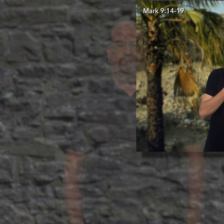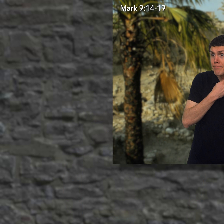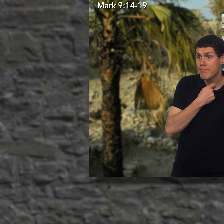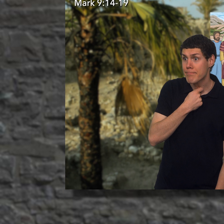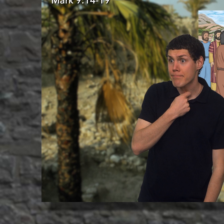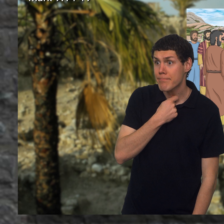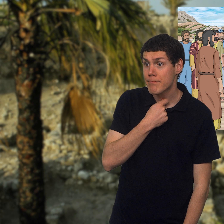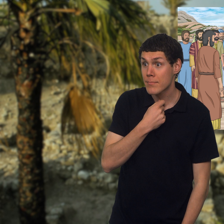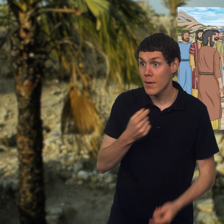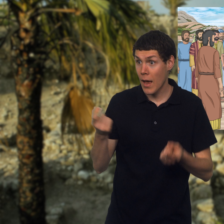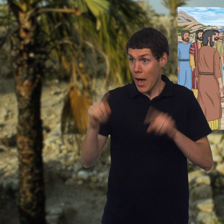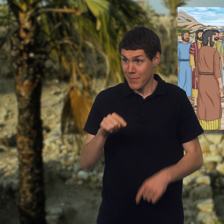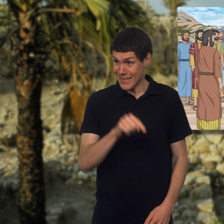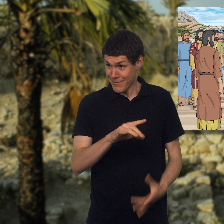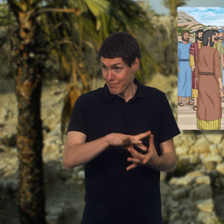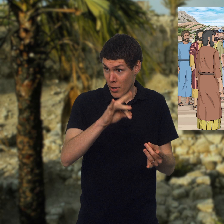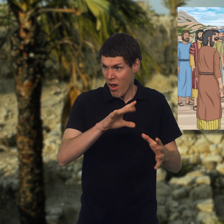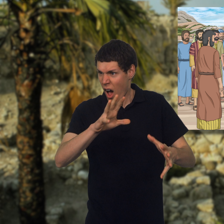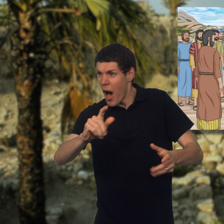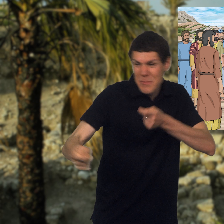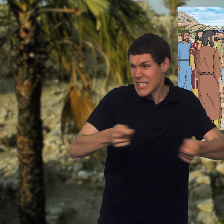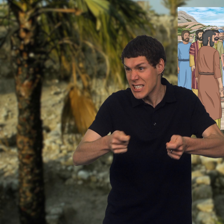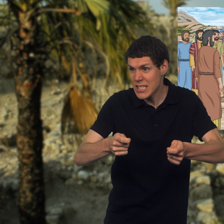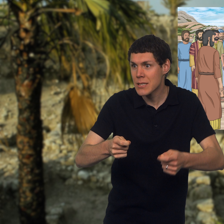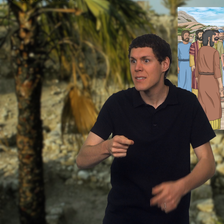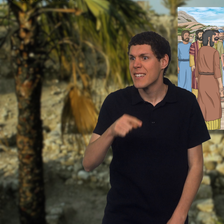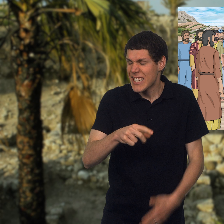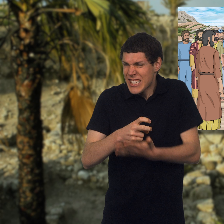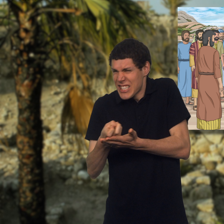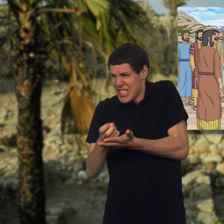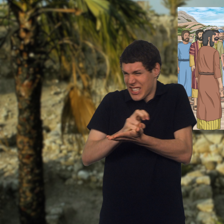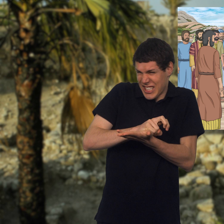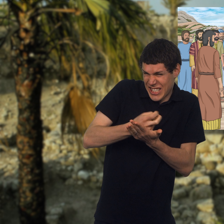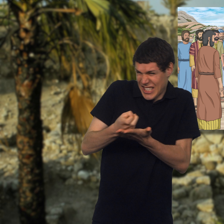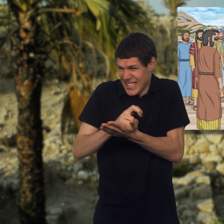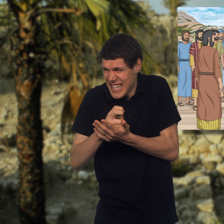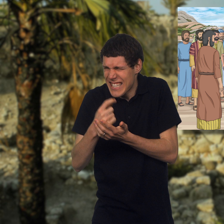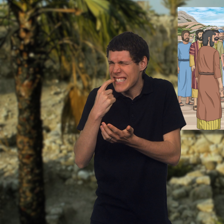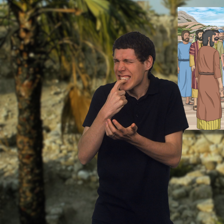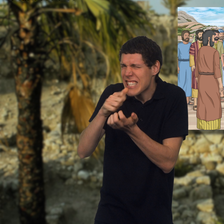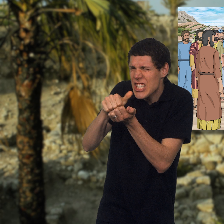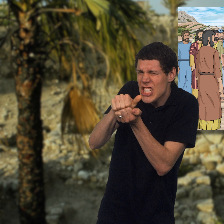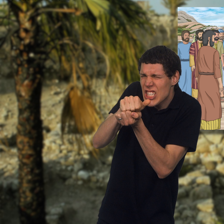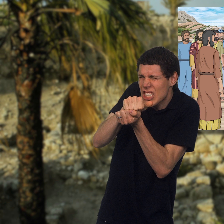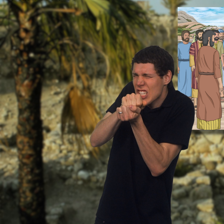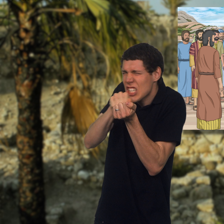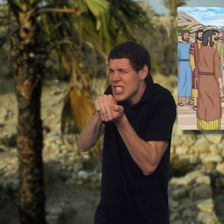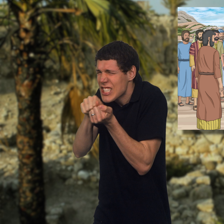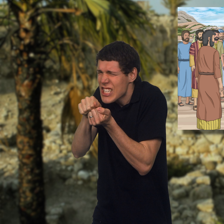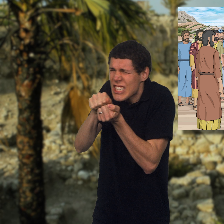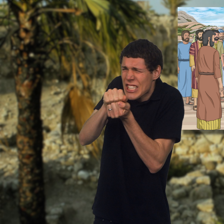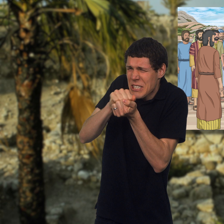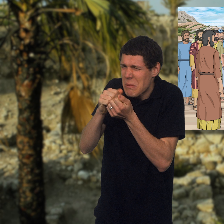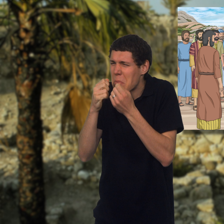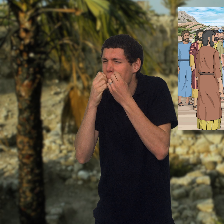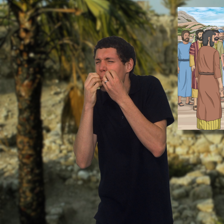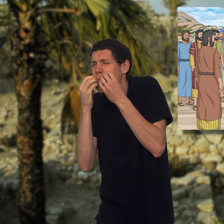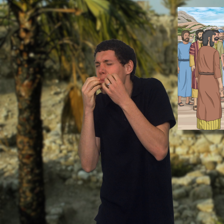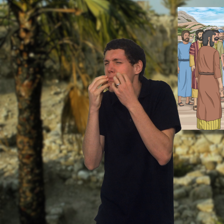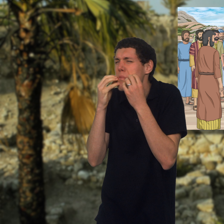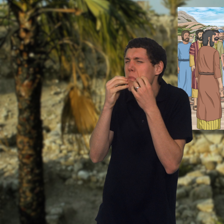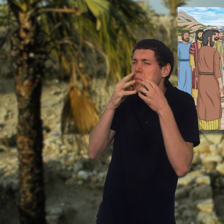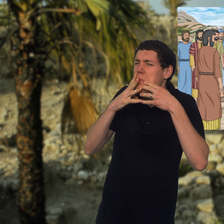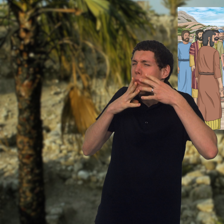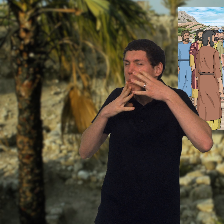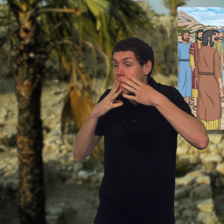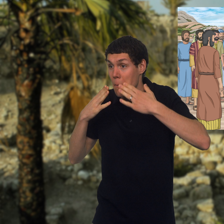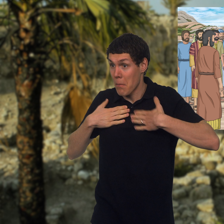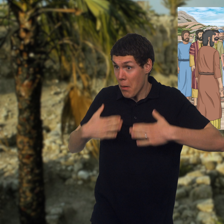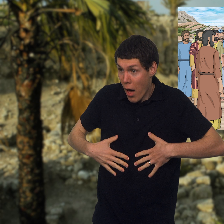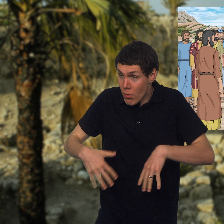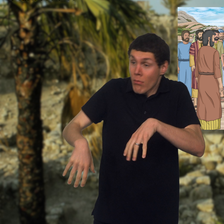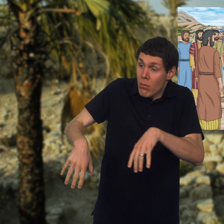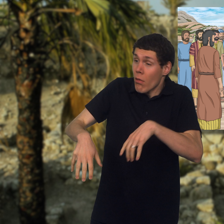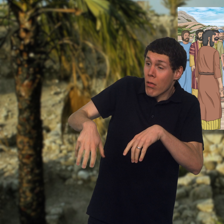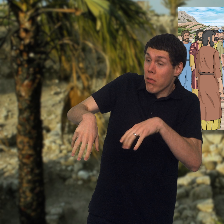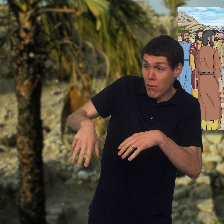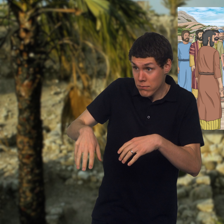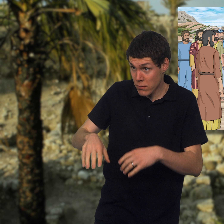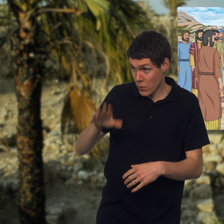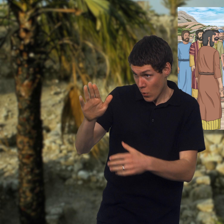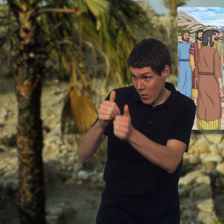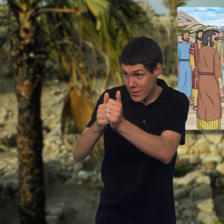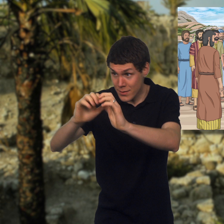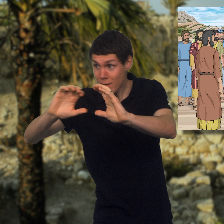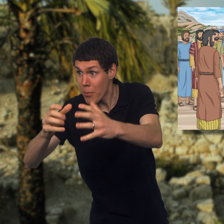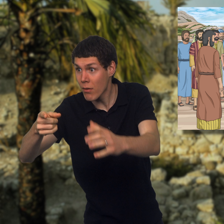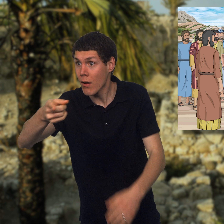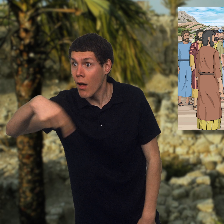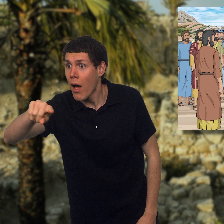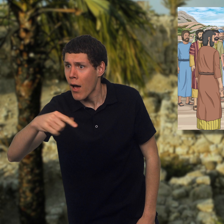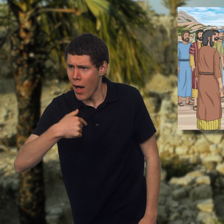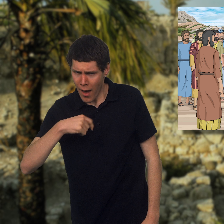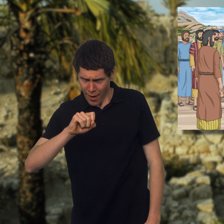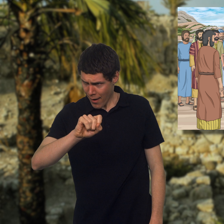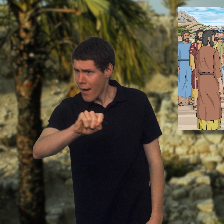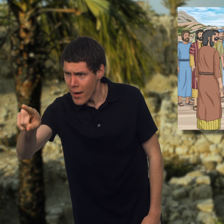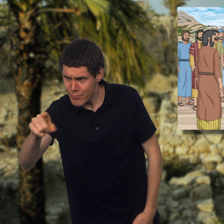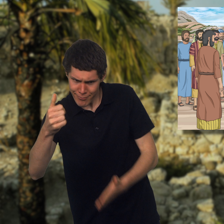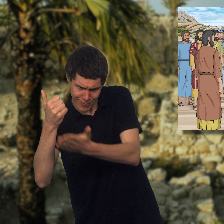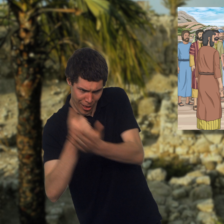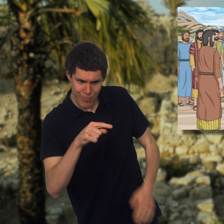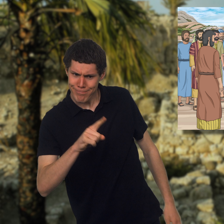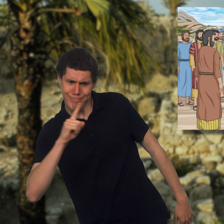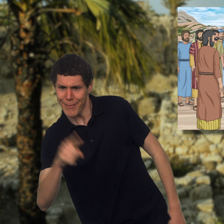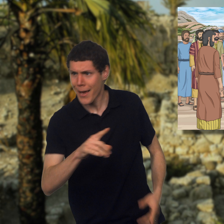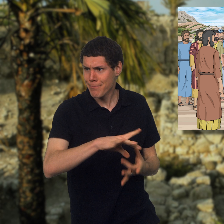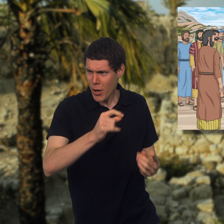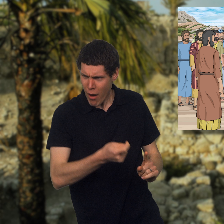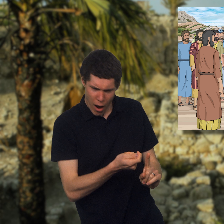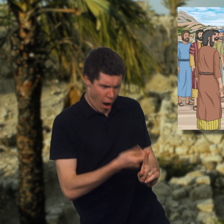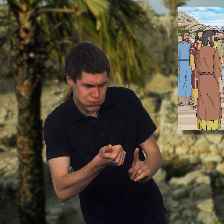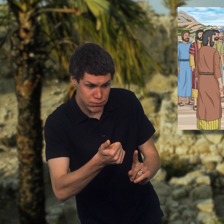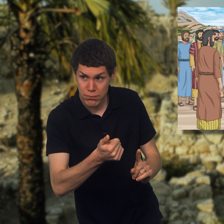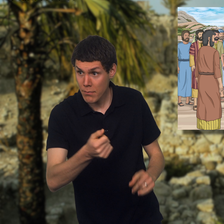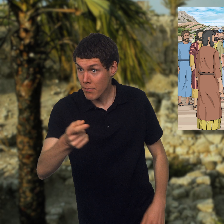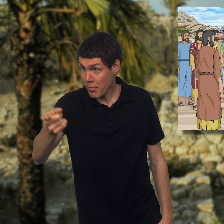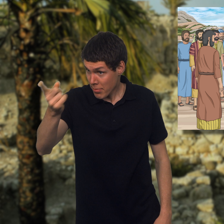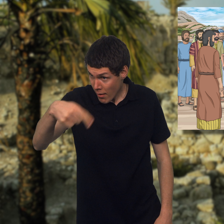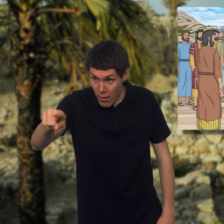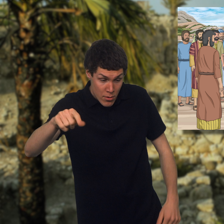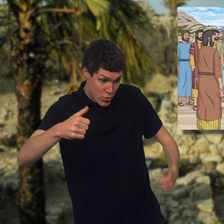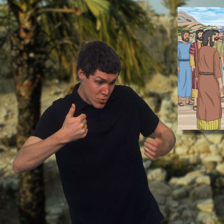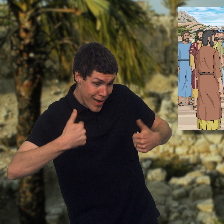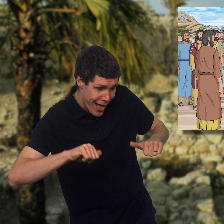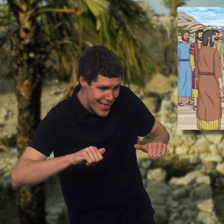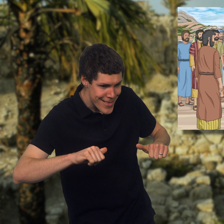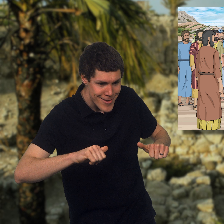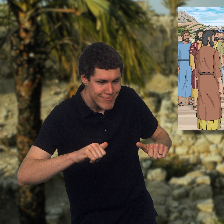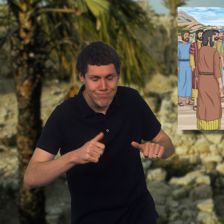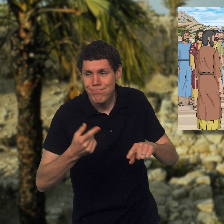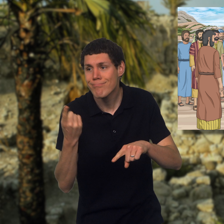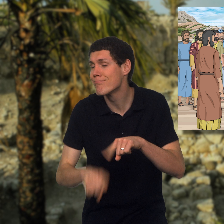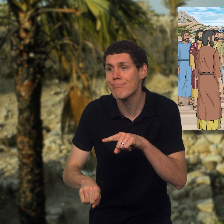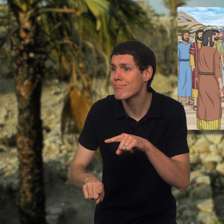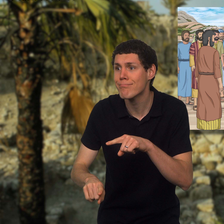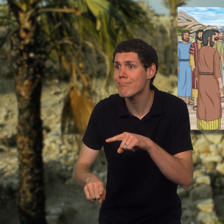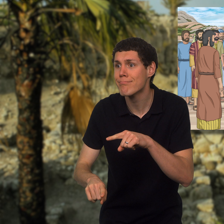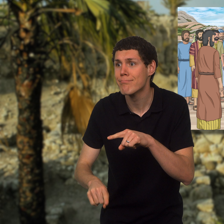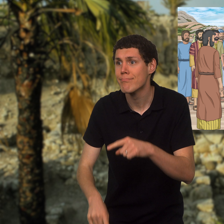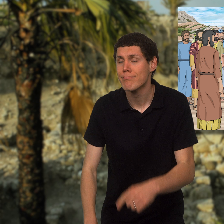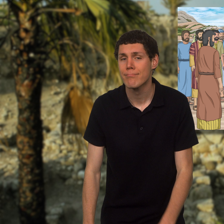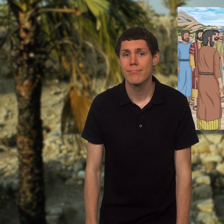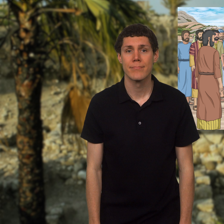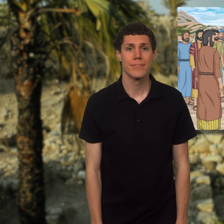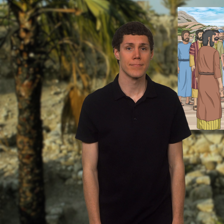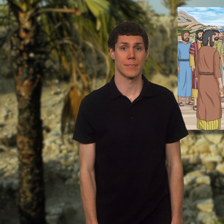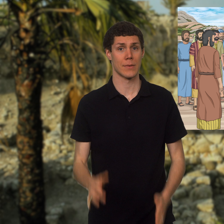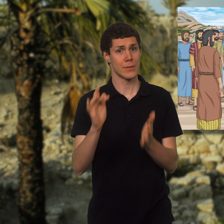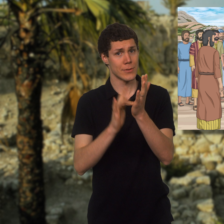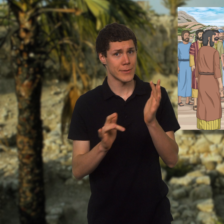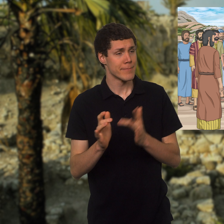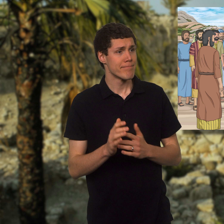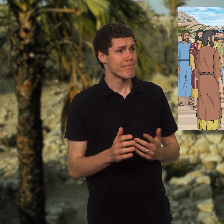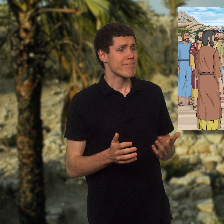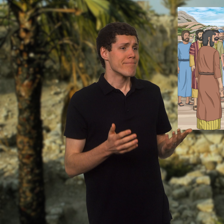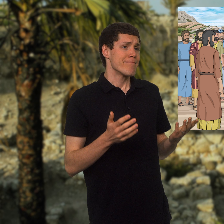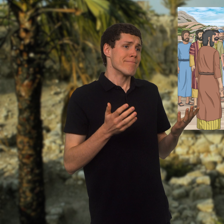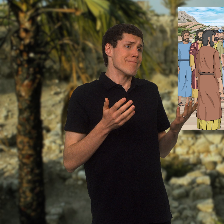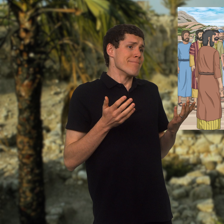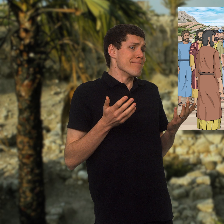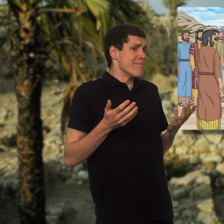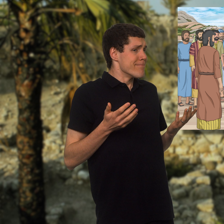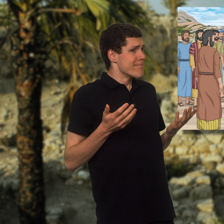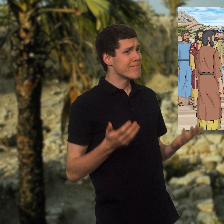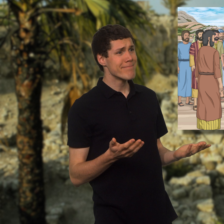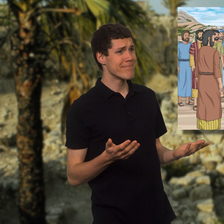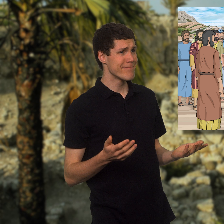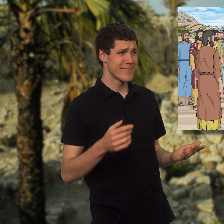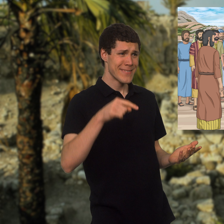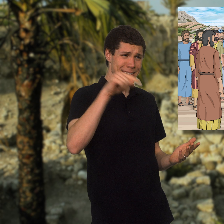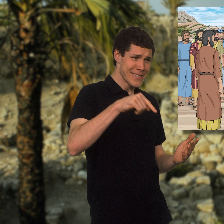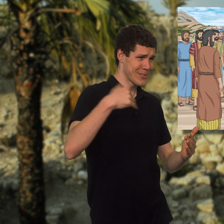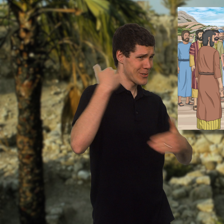I asked Your disciples to drive it out, but they were unable.” “O unbelieving generation!”